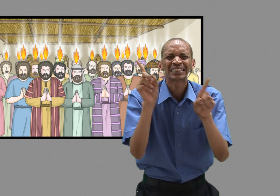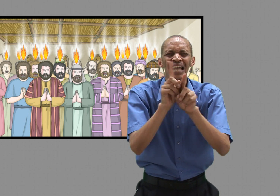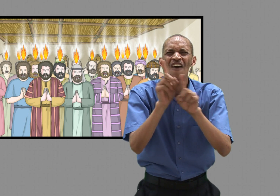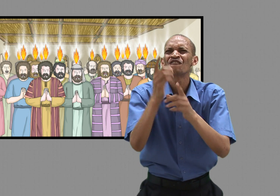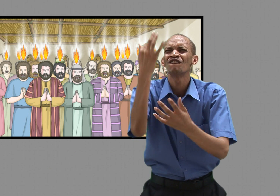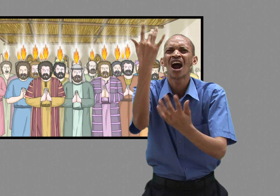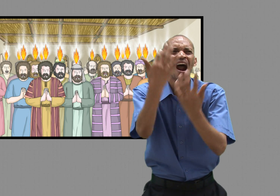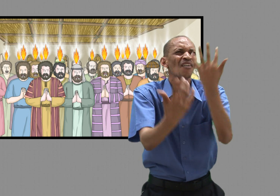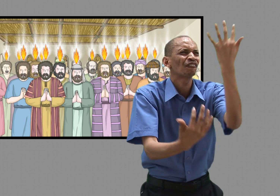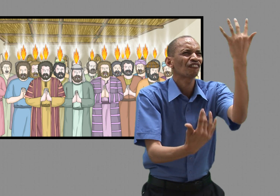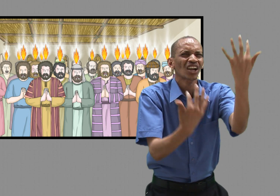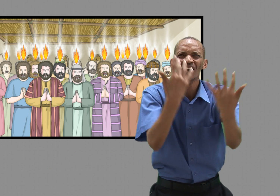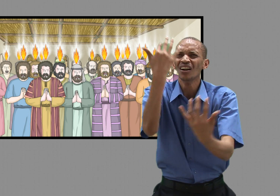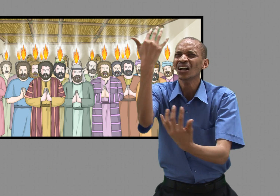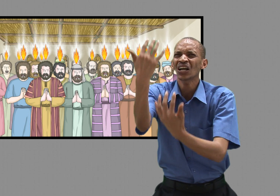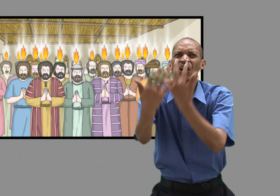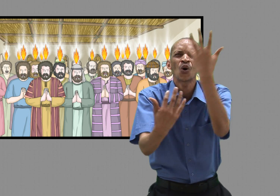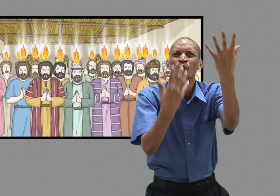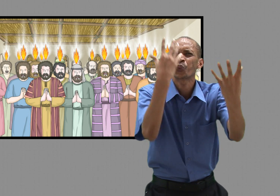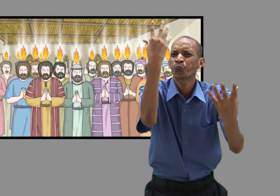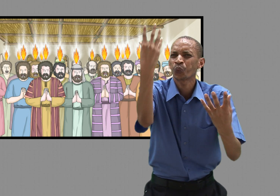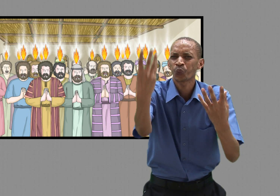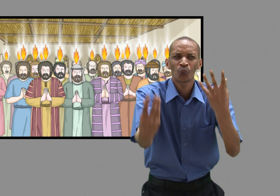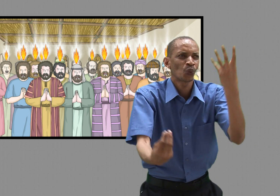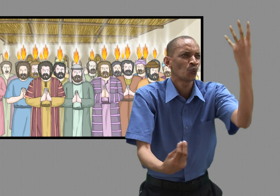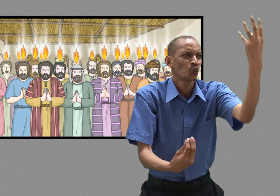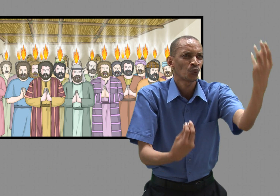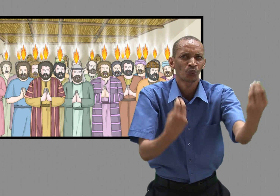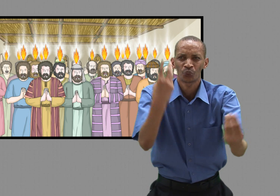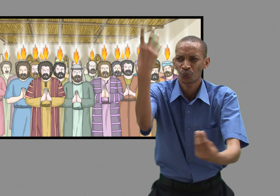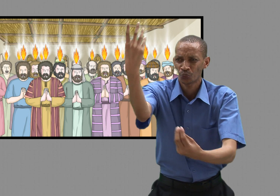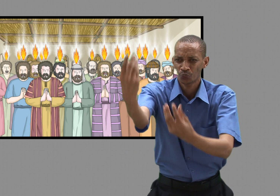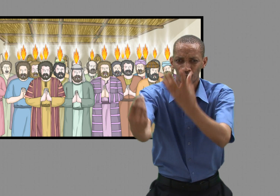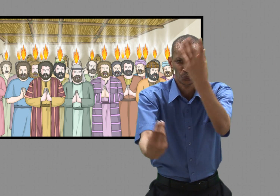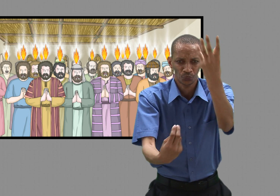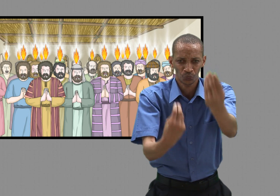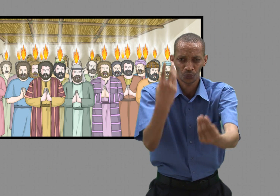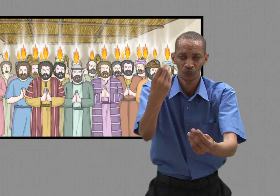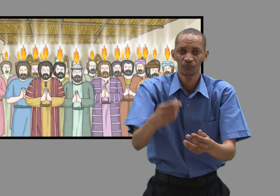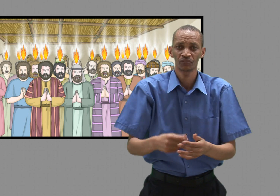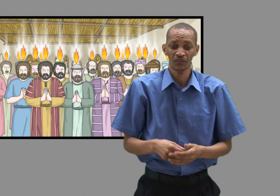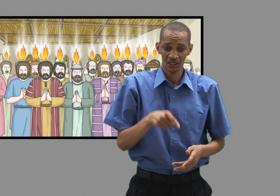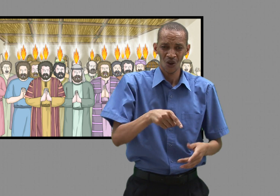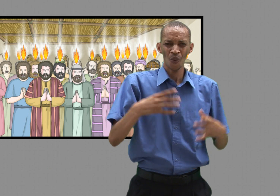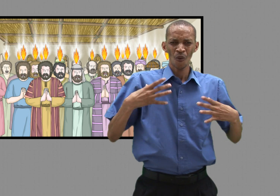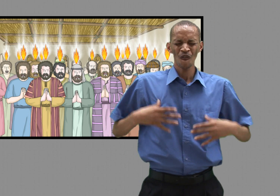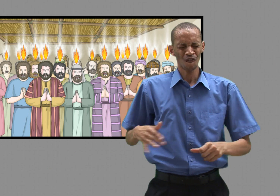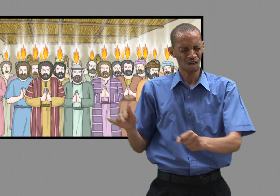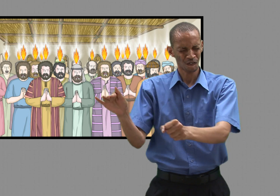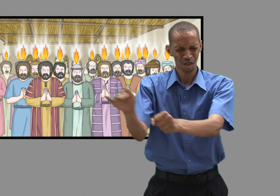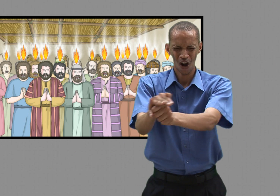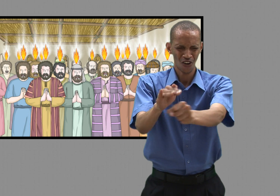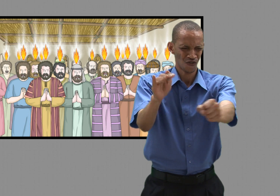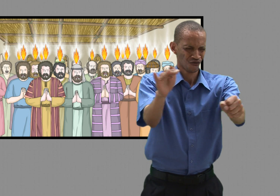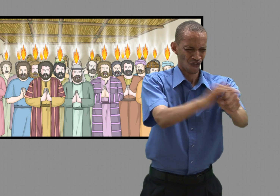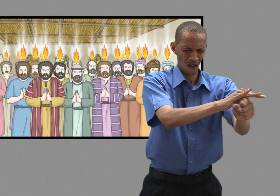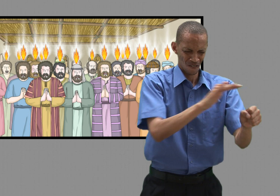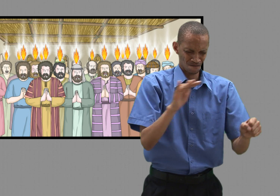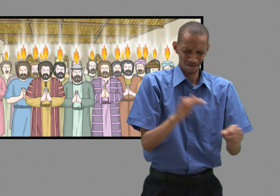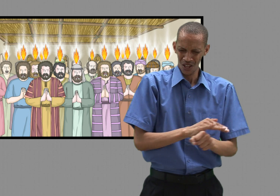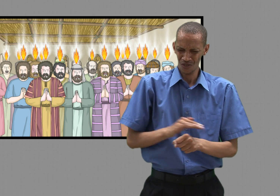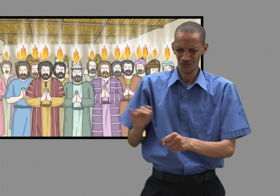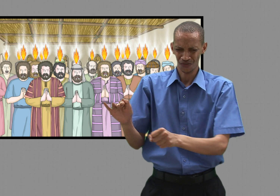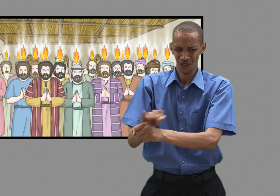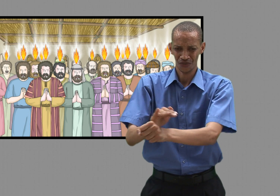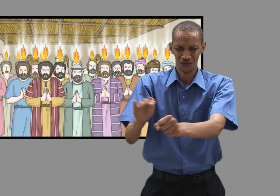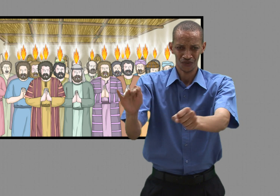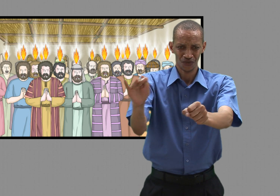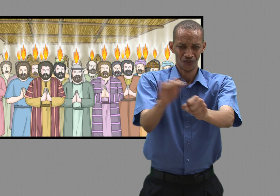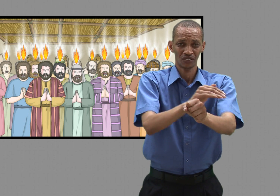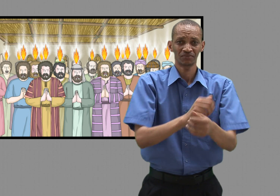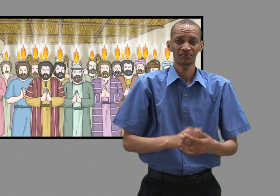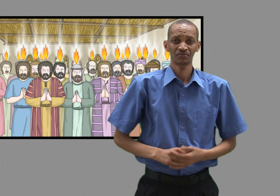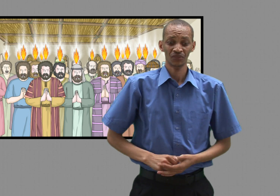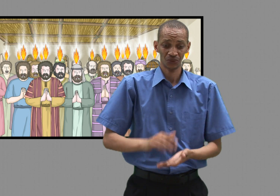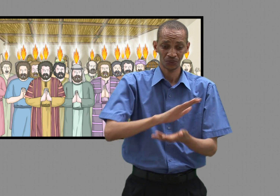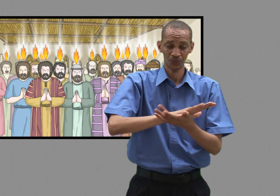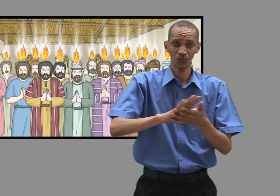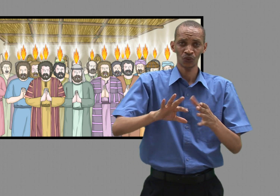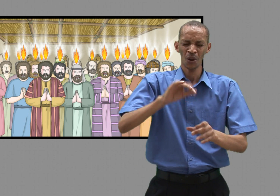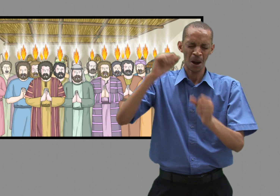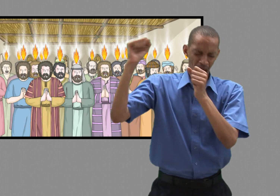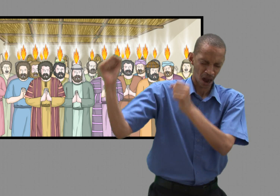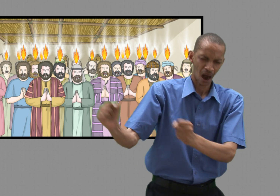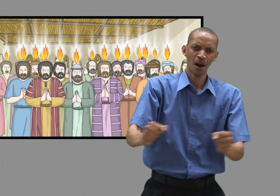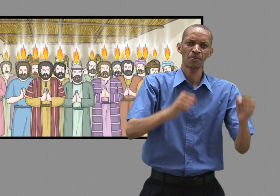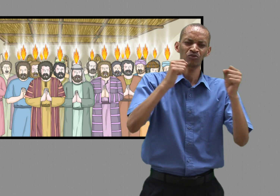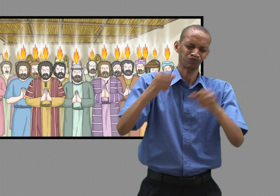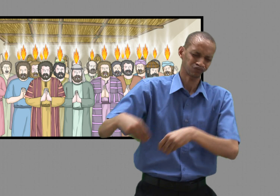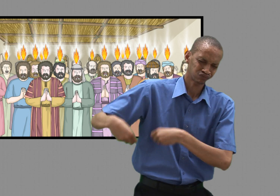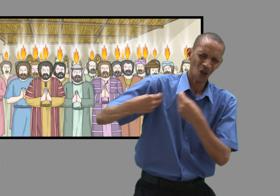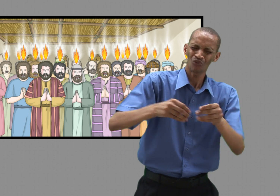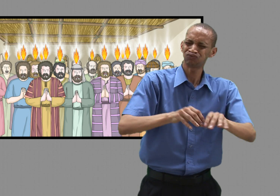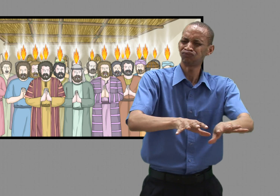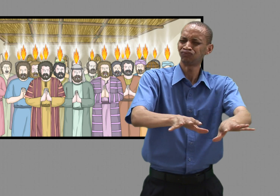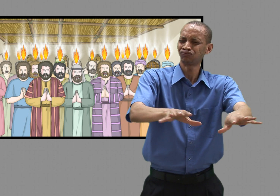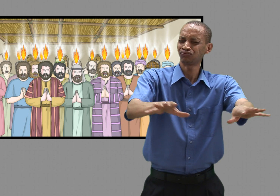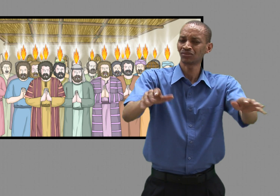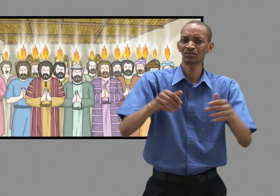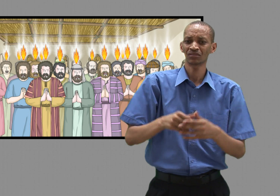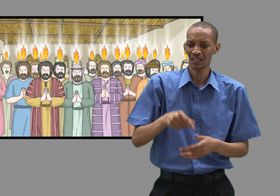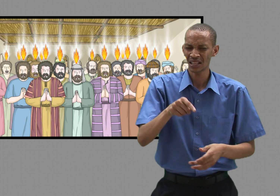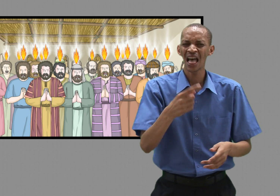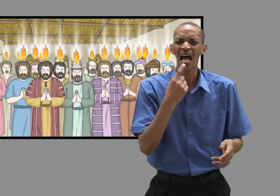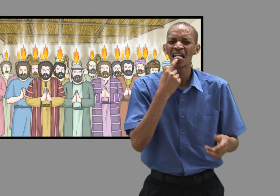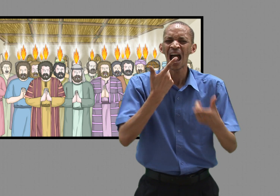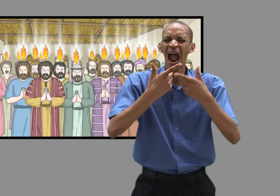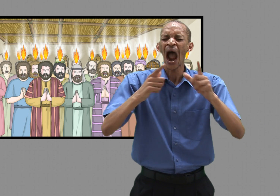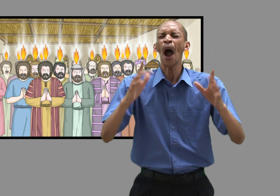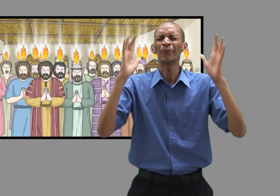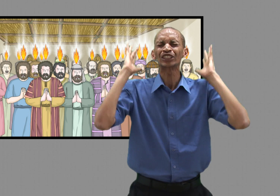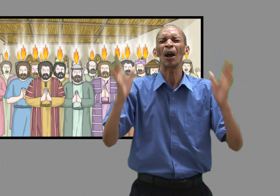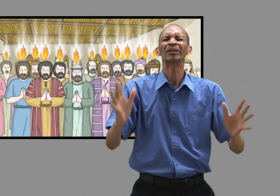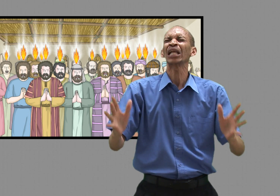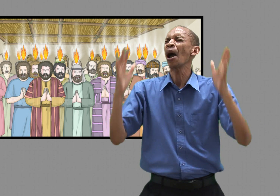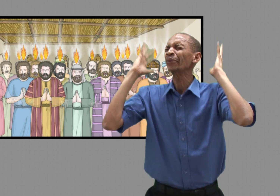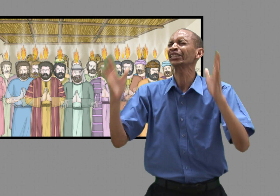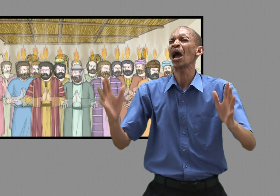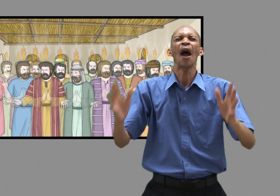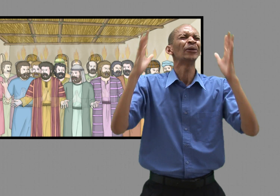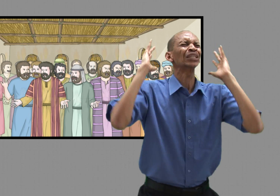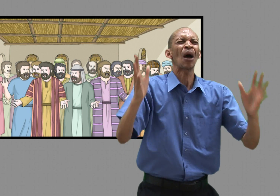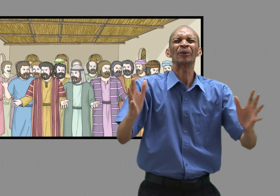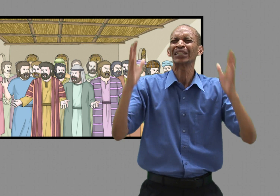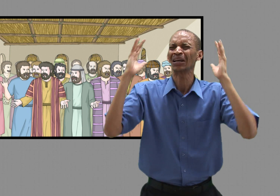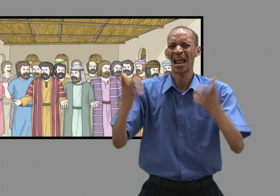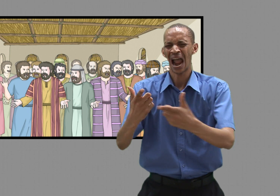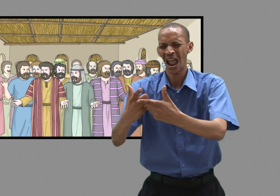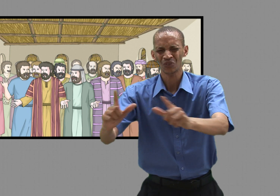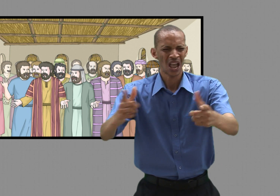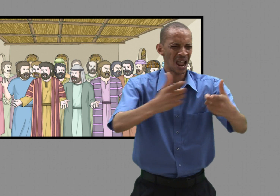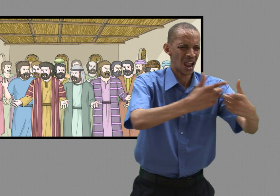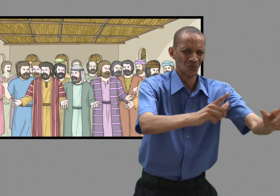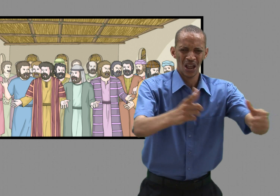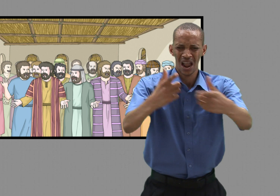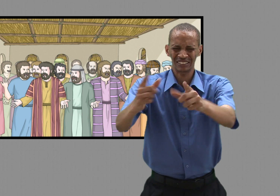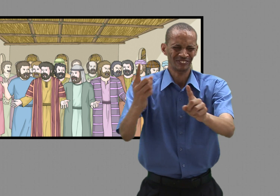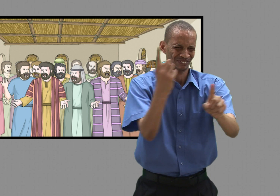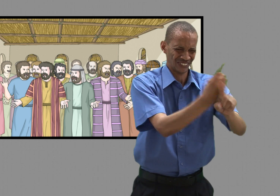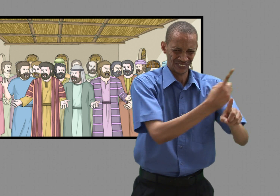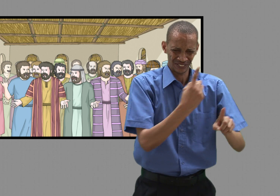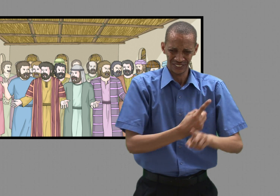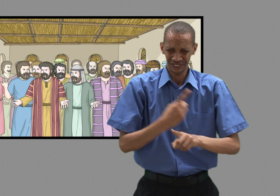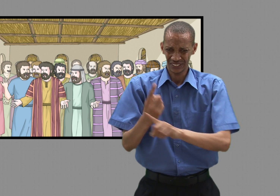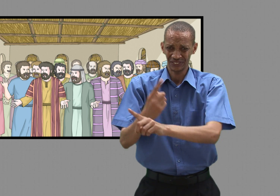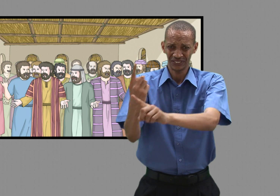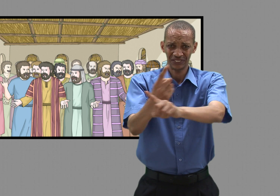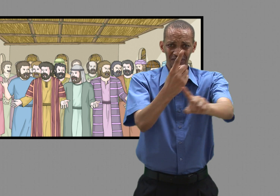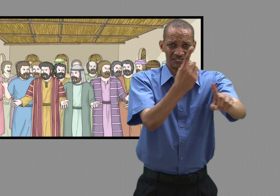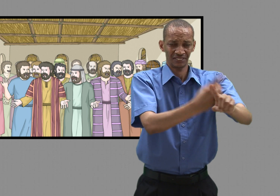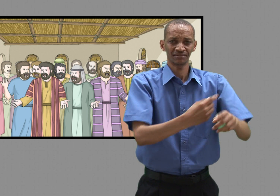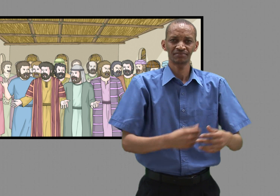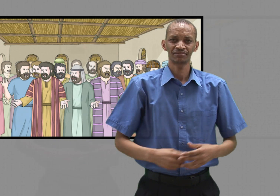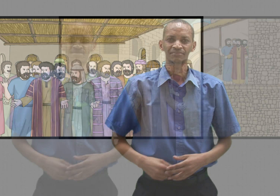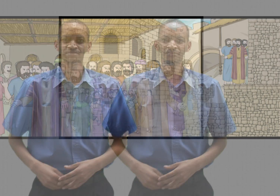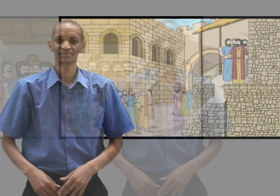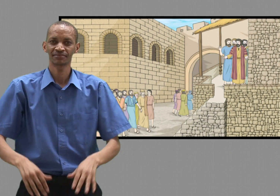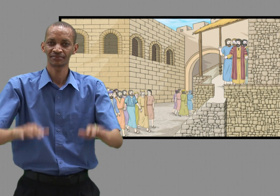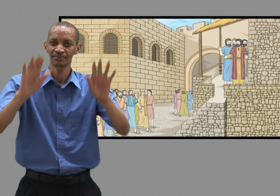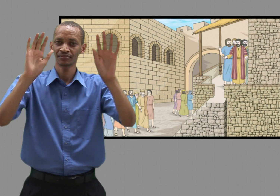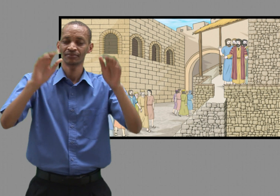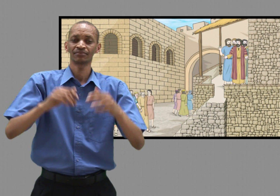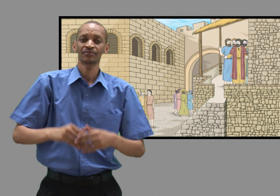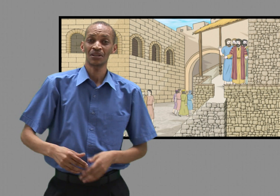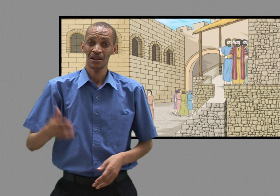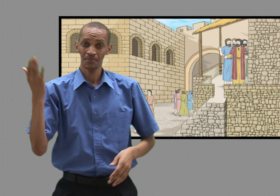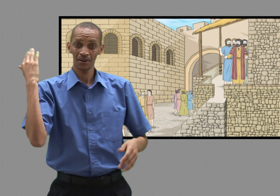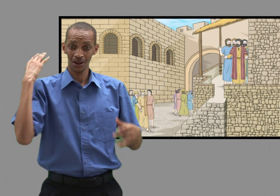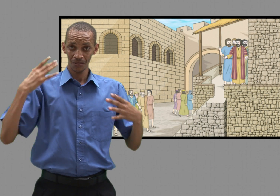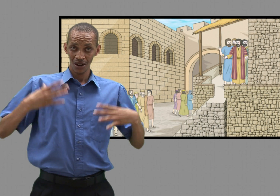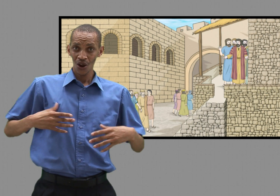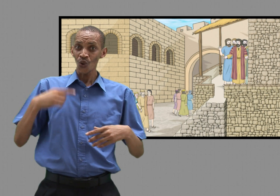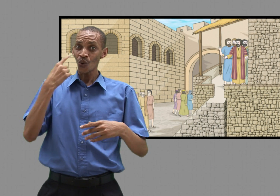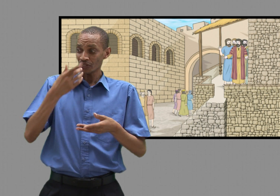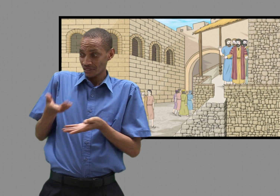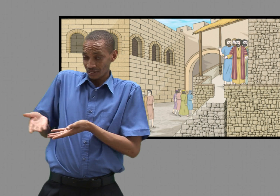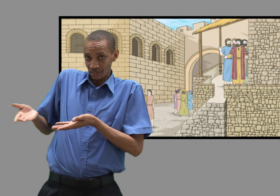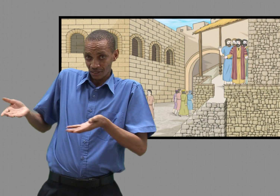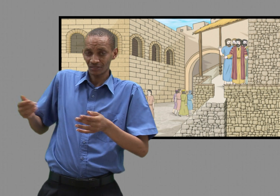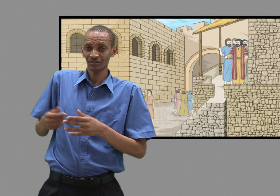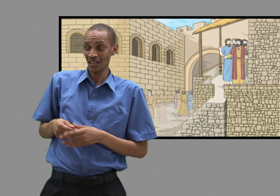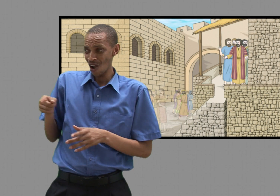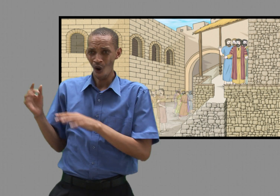Now there were dwelling in Jerusalem God-fearing Jews from every nation under heaven. And when this sound rang out, a crowd came together in bewilderment, because each one heard them speaking his own language.